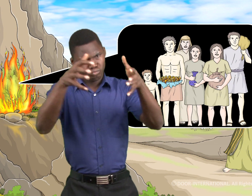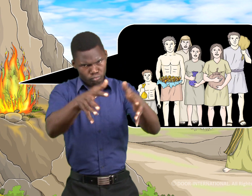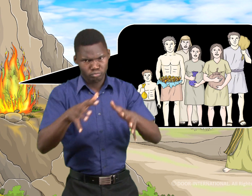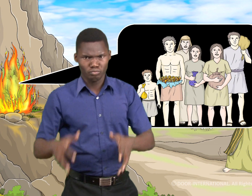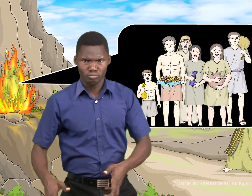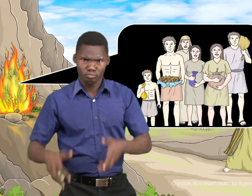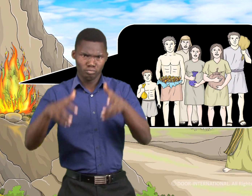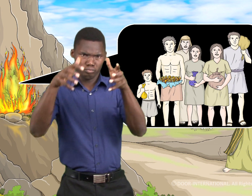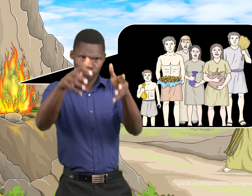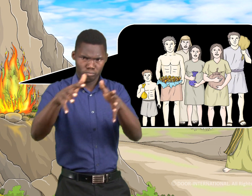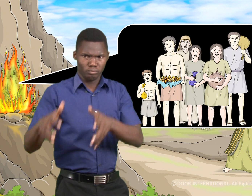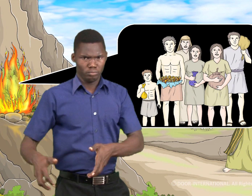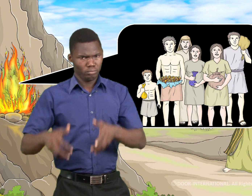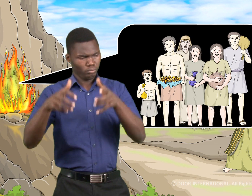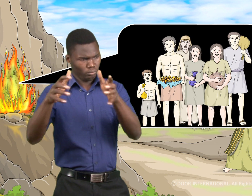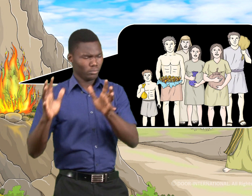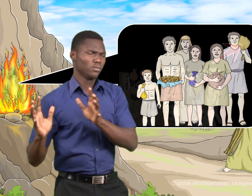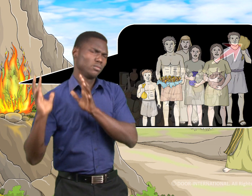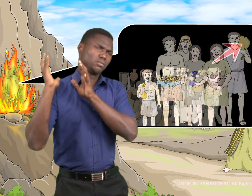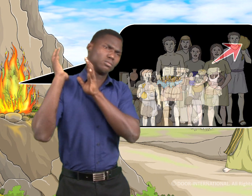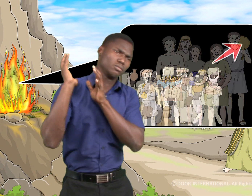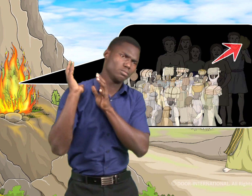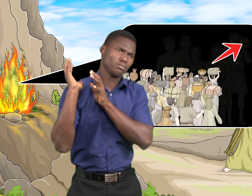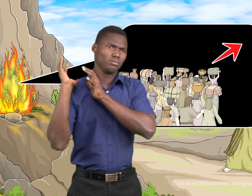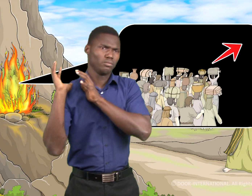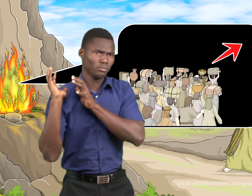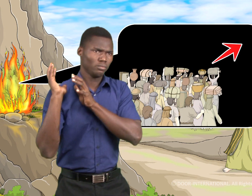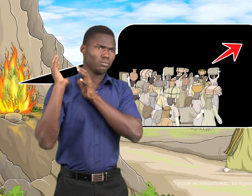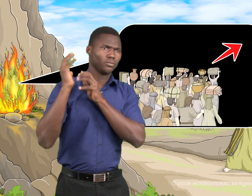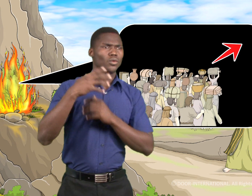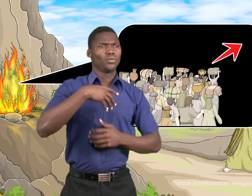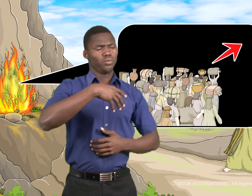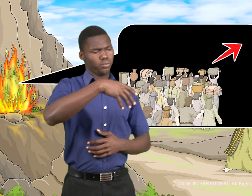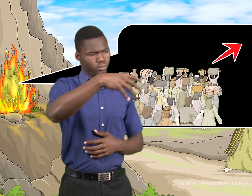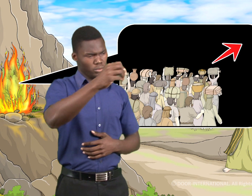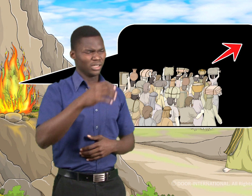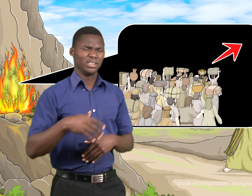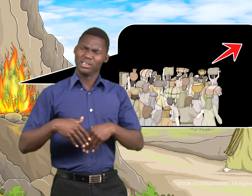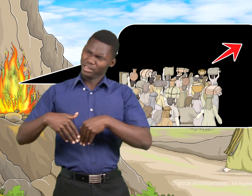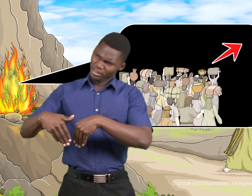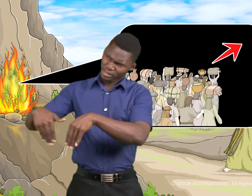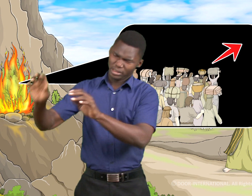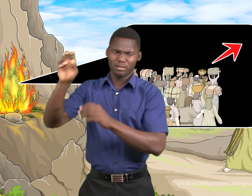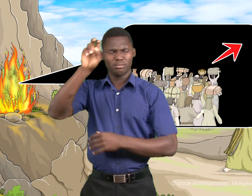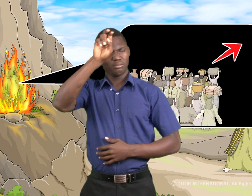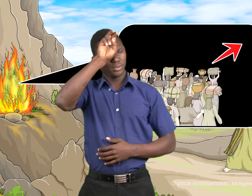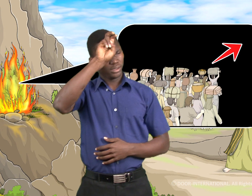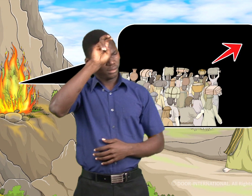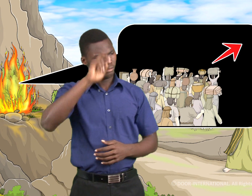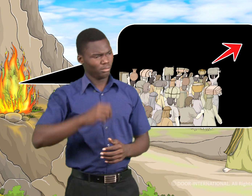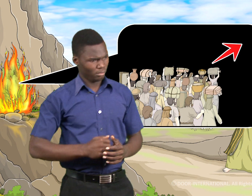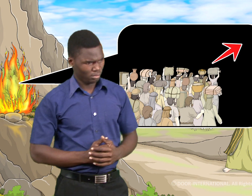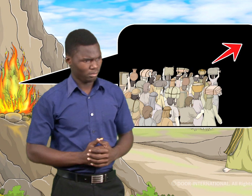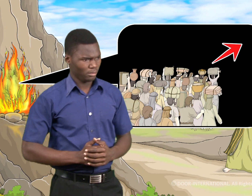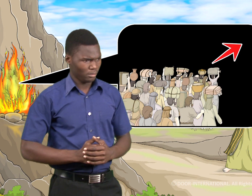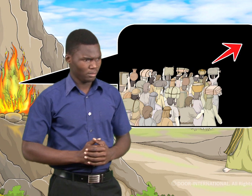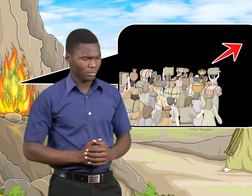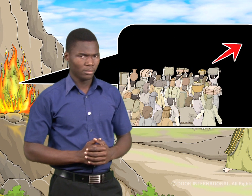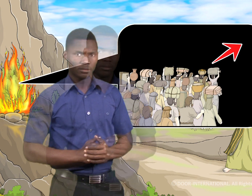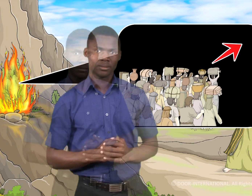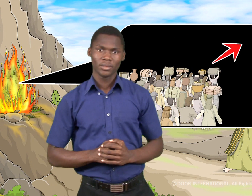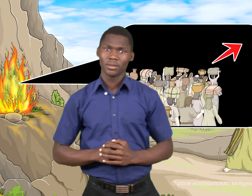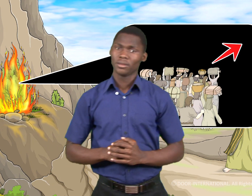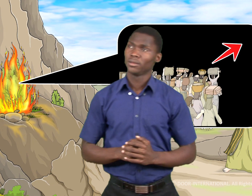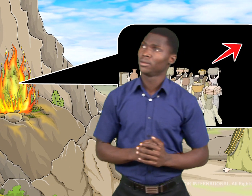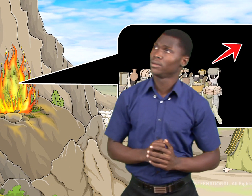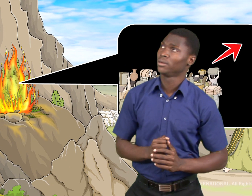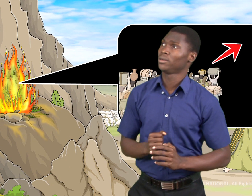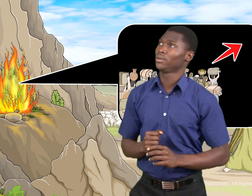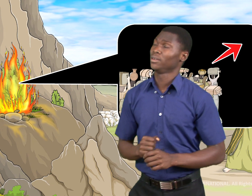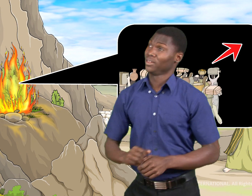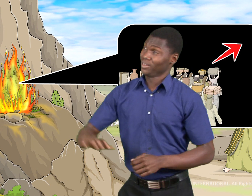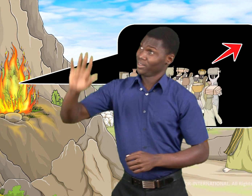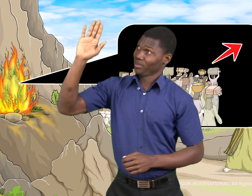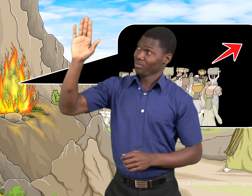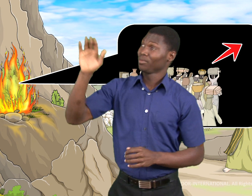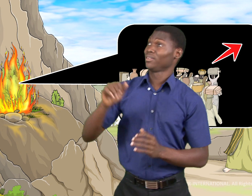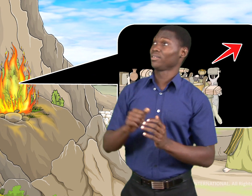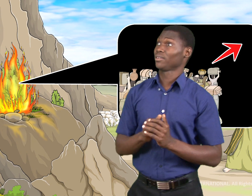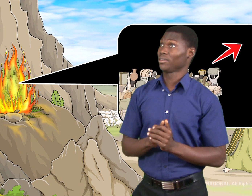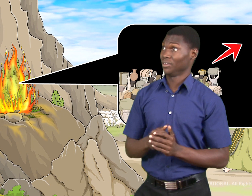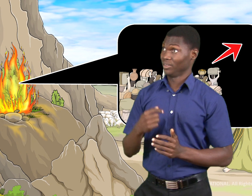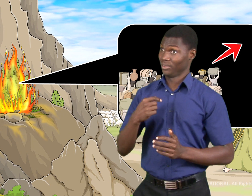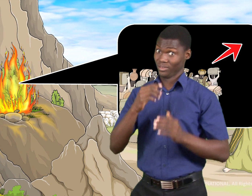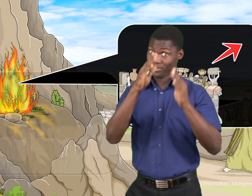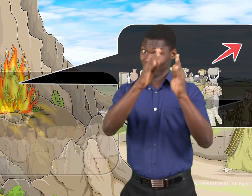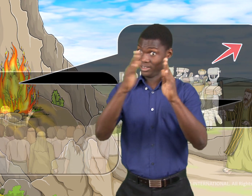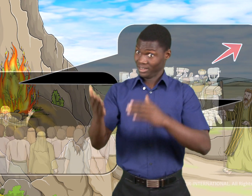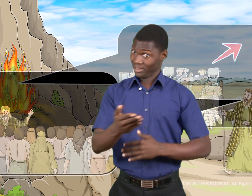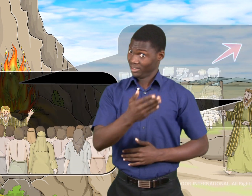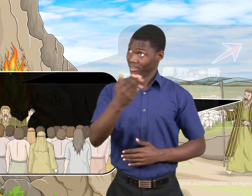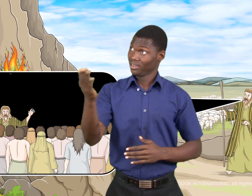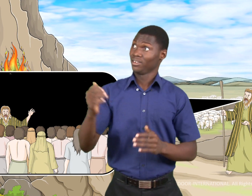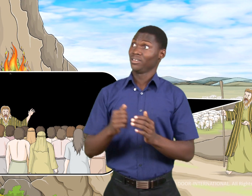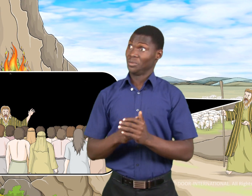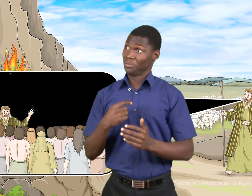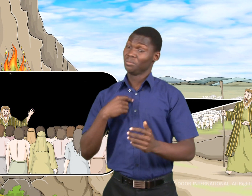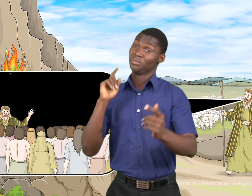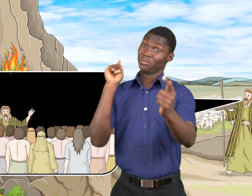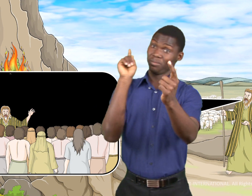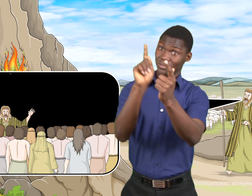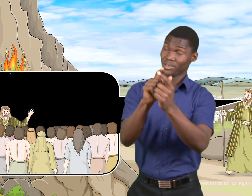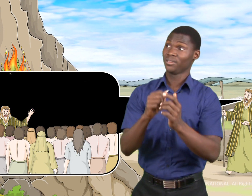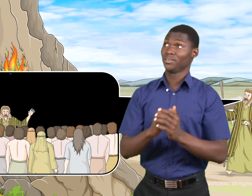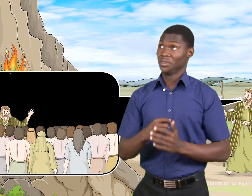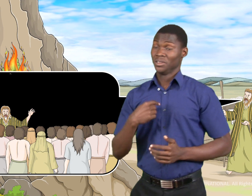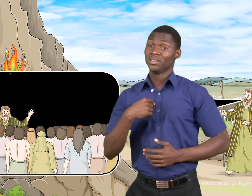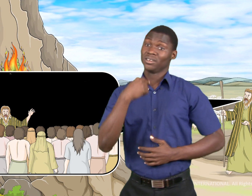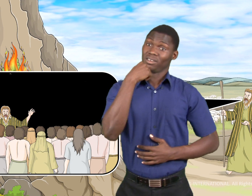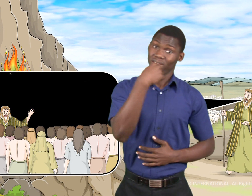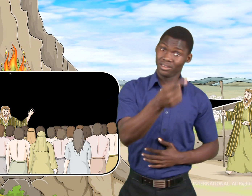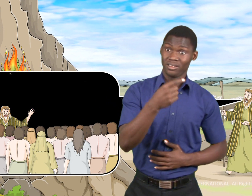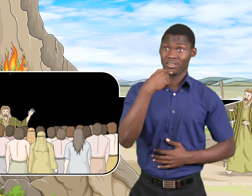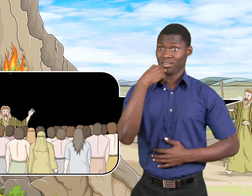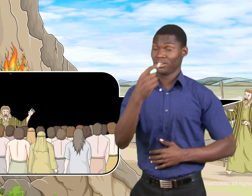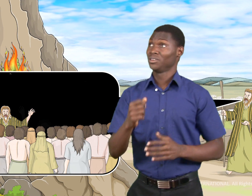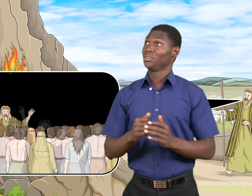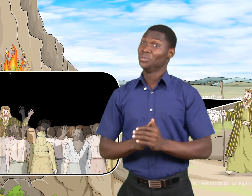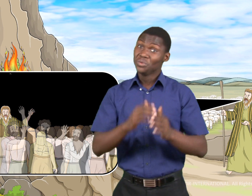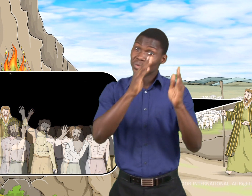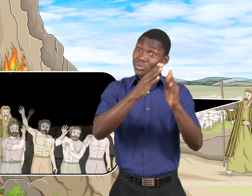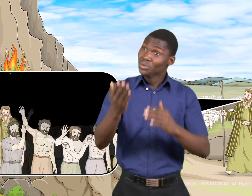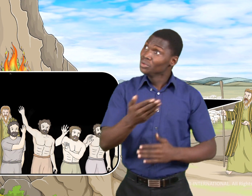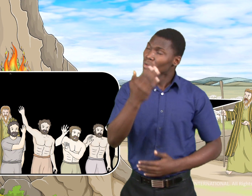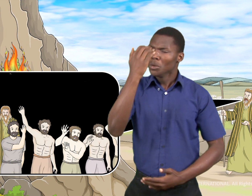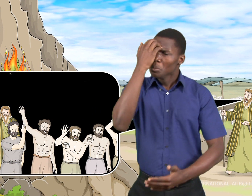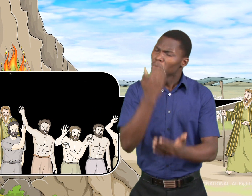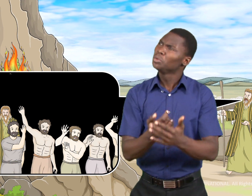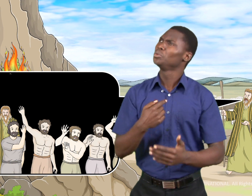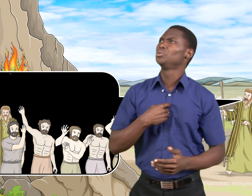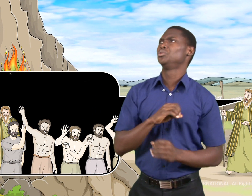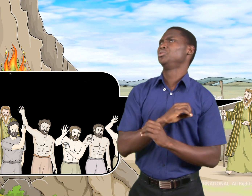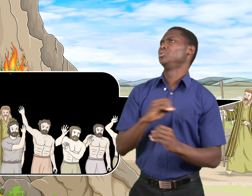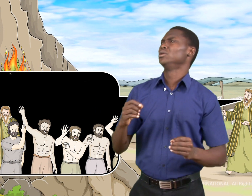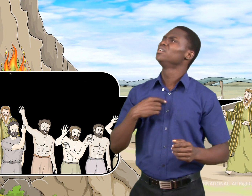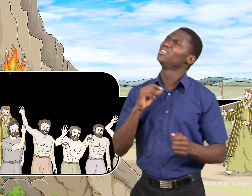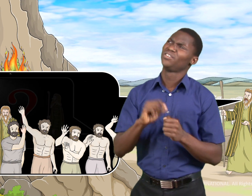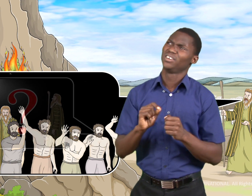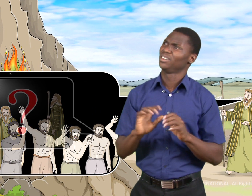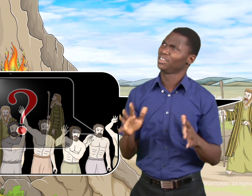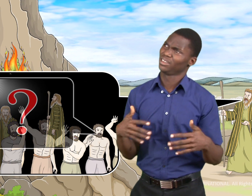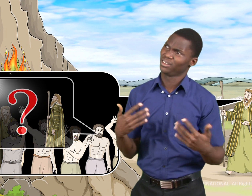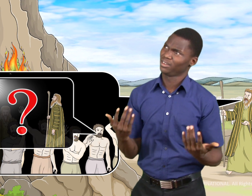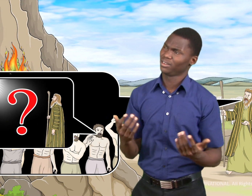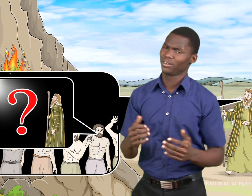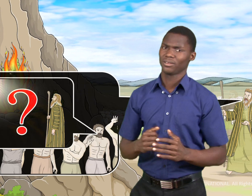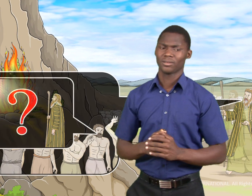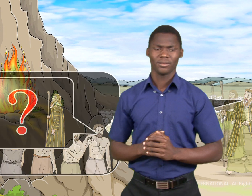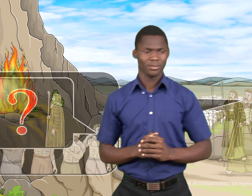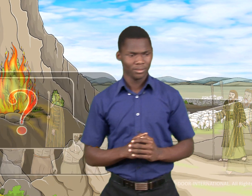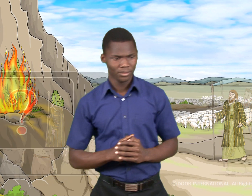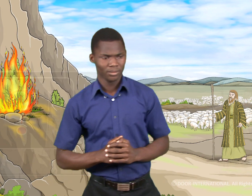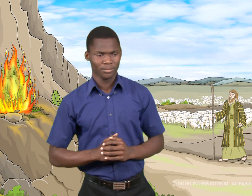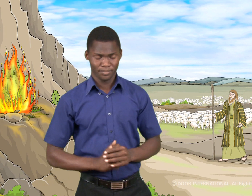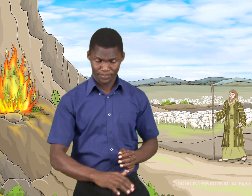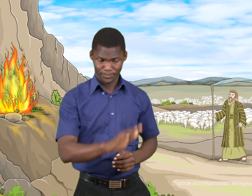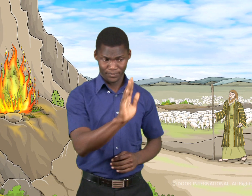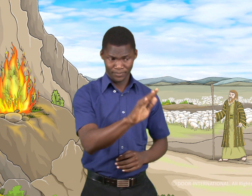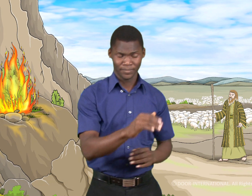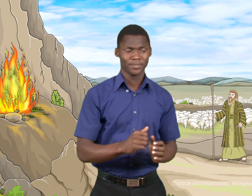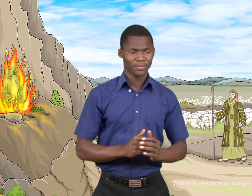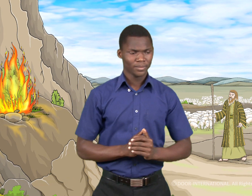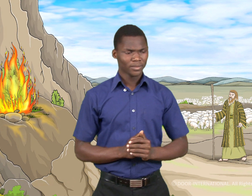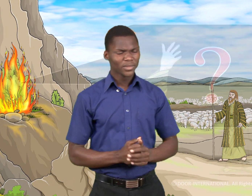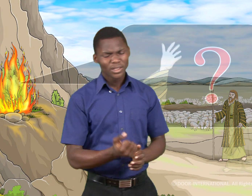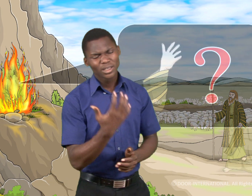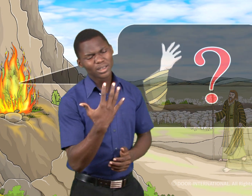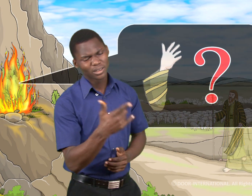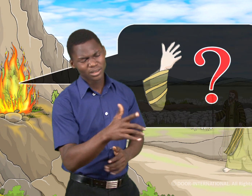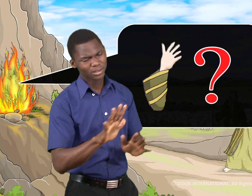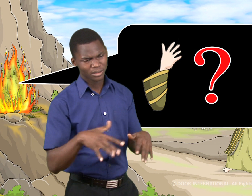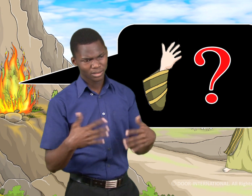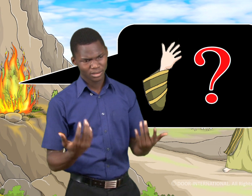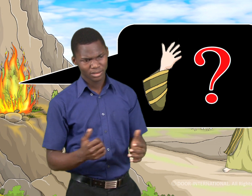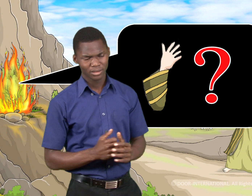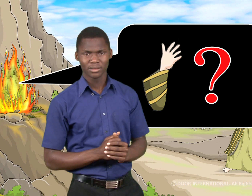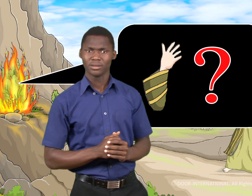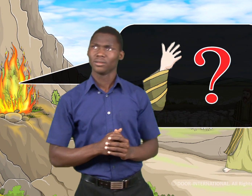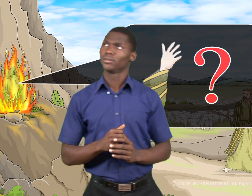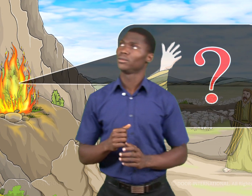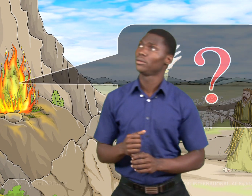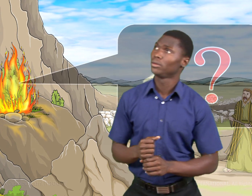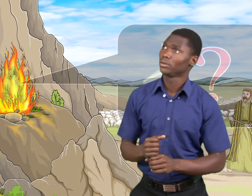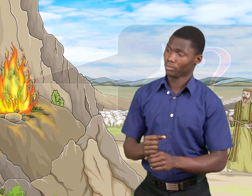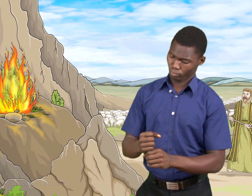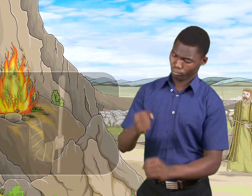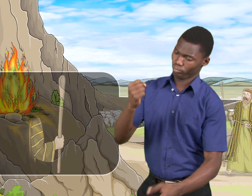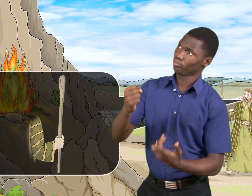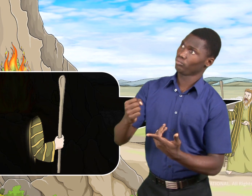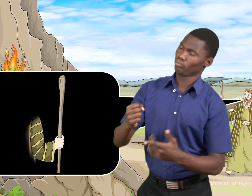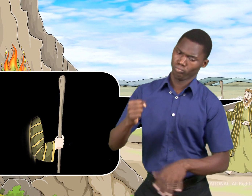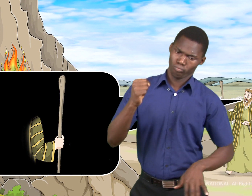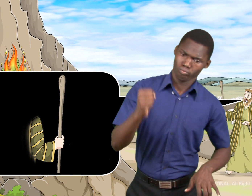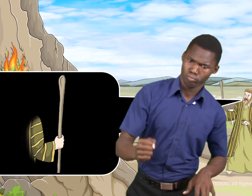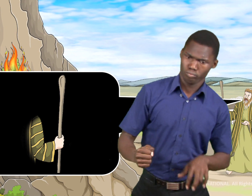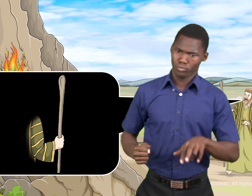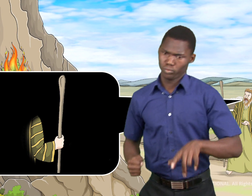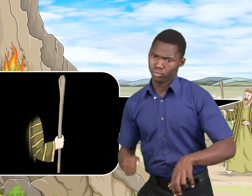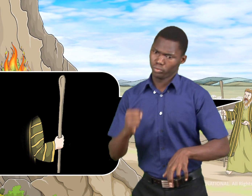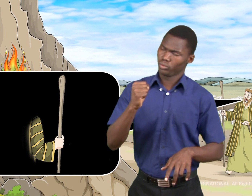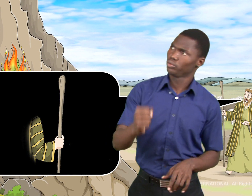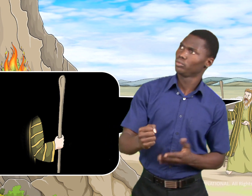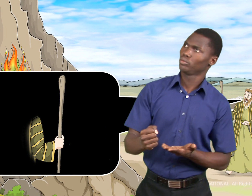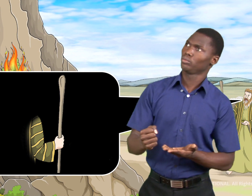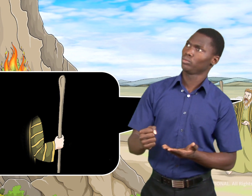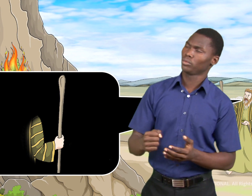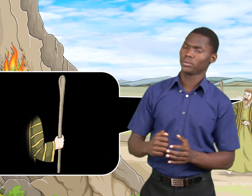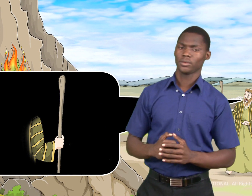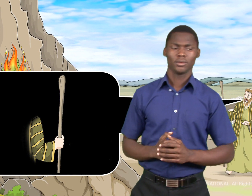So you will plunder the Egyptians.” Then Moses answered, “What if they do not believe me or listen to my voice? For they may say, ‘The LORD has not appeared to you.’” And the LORD asked him, “What is that in your hand?”